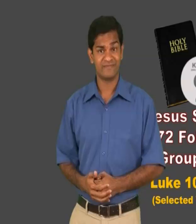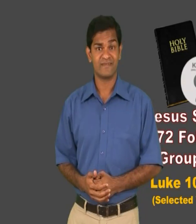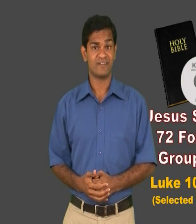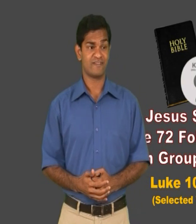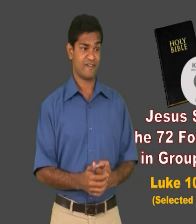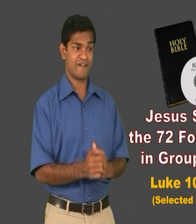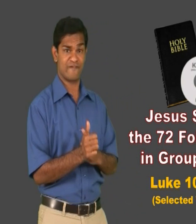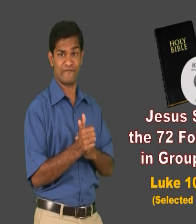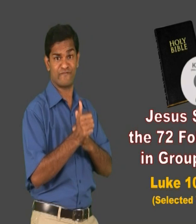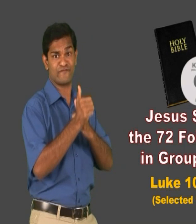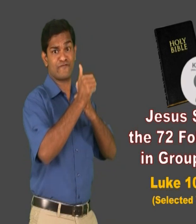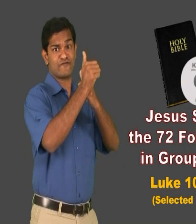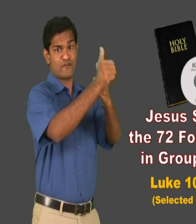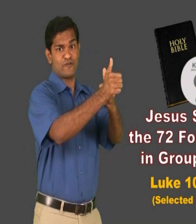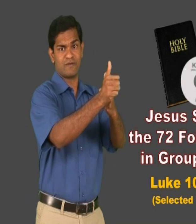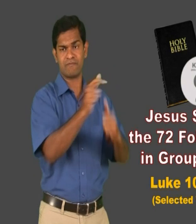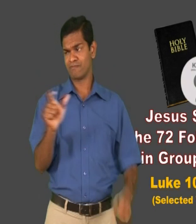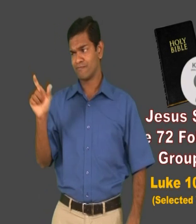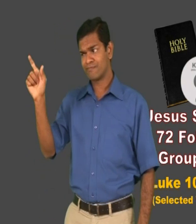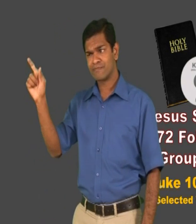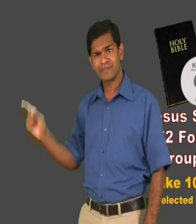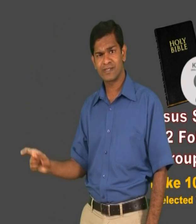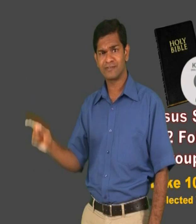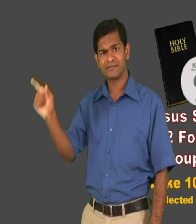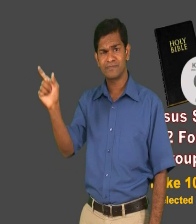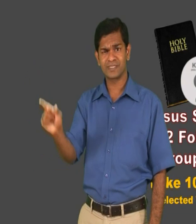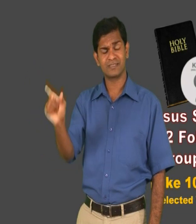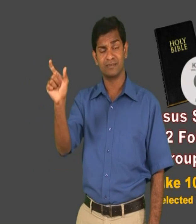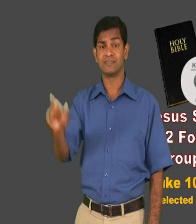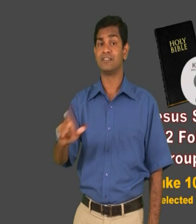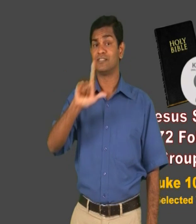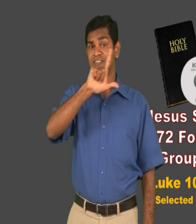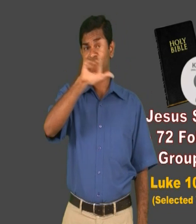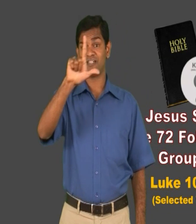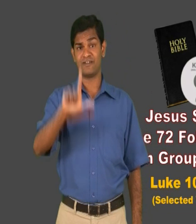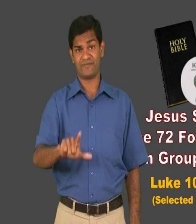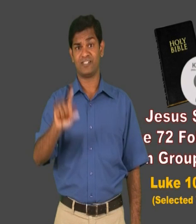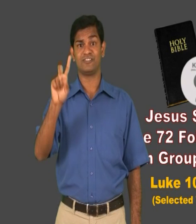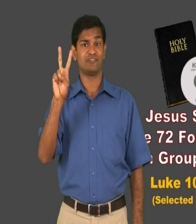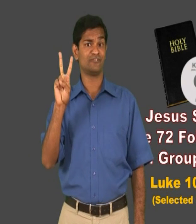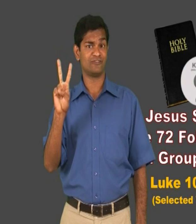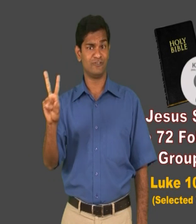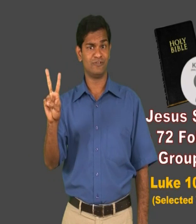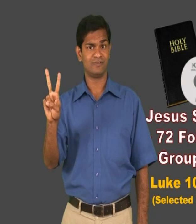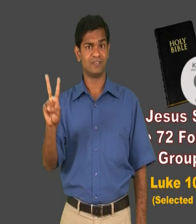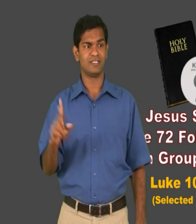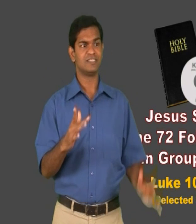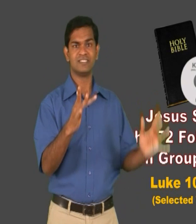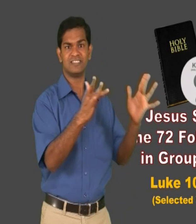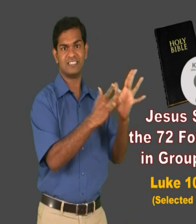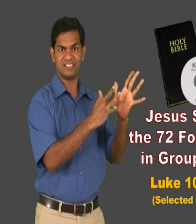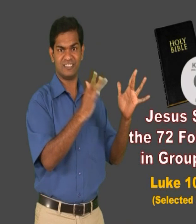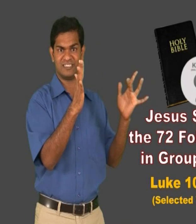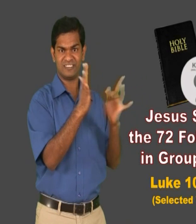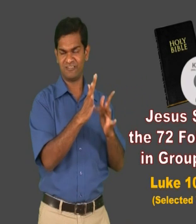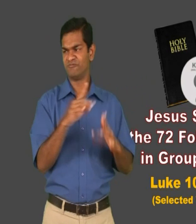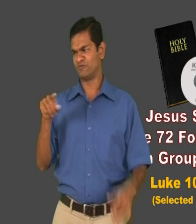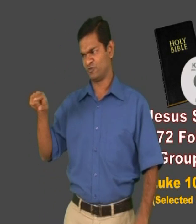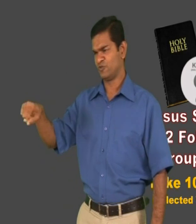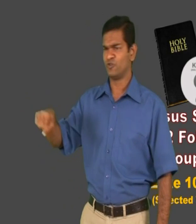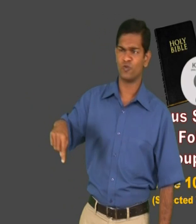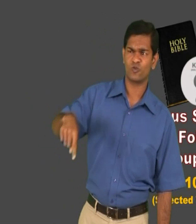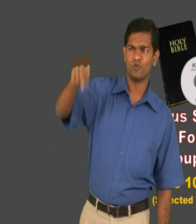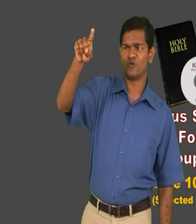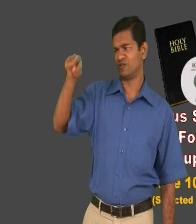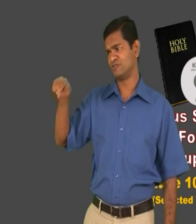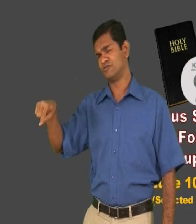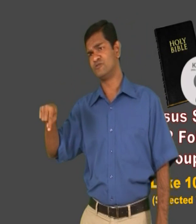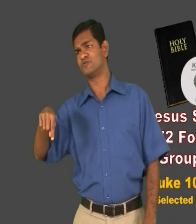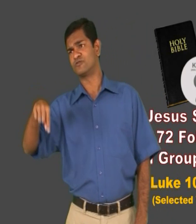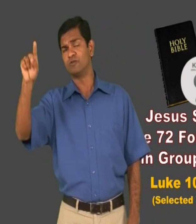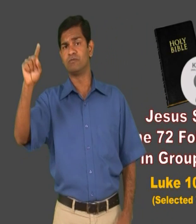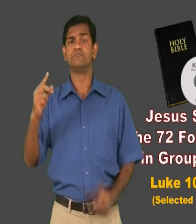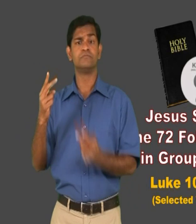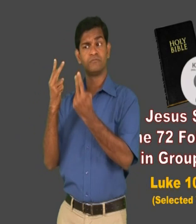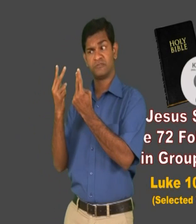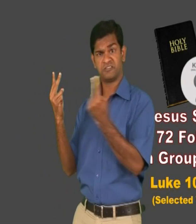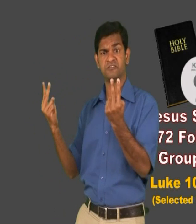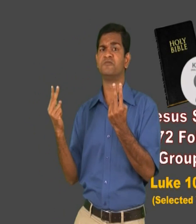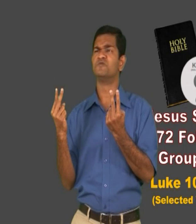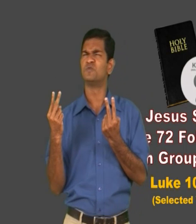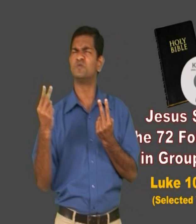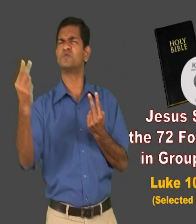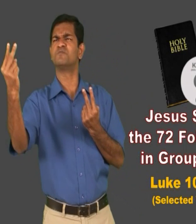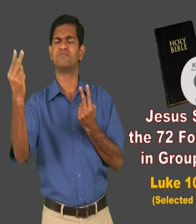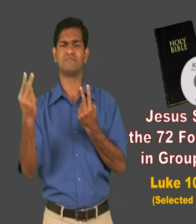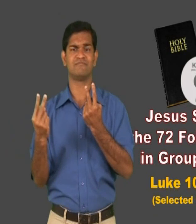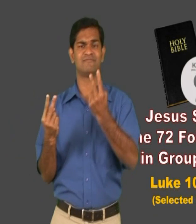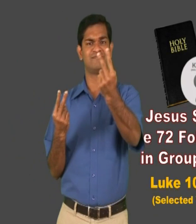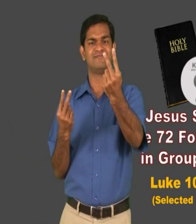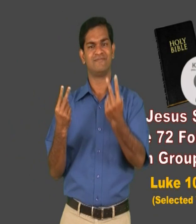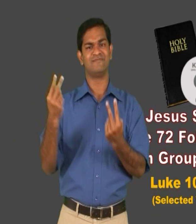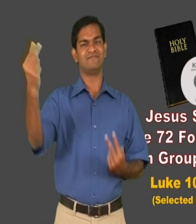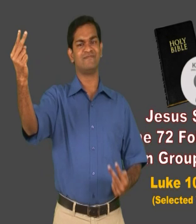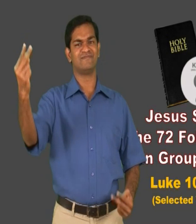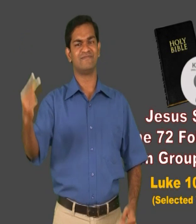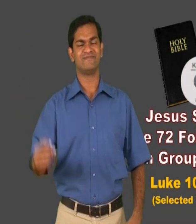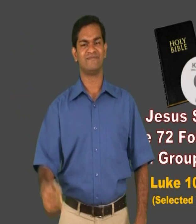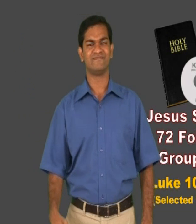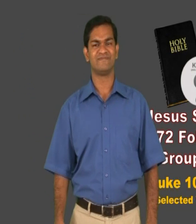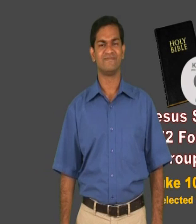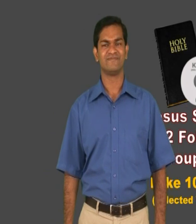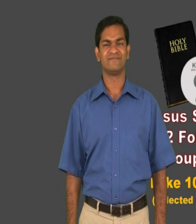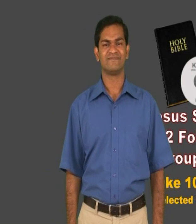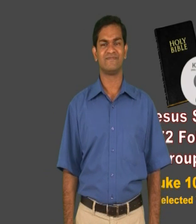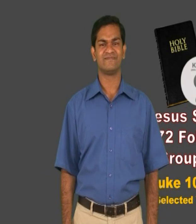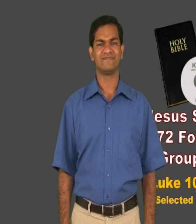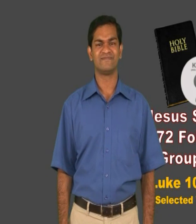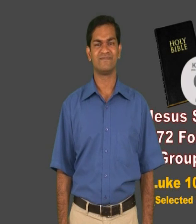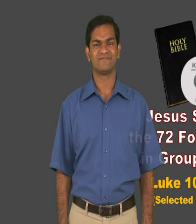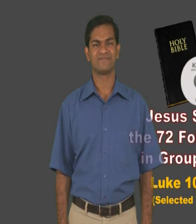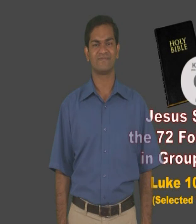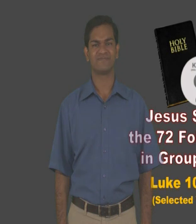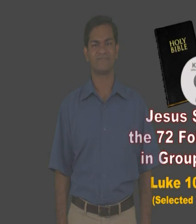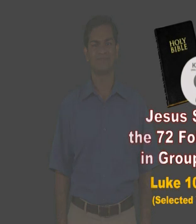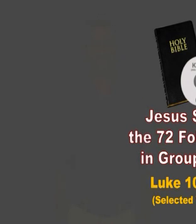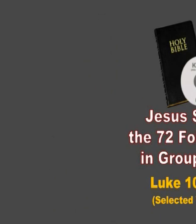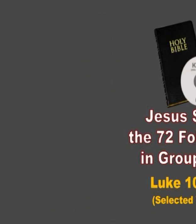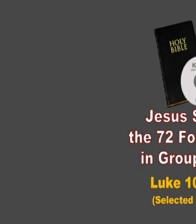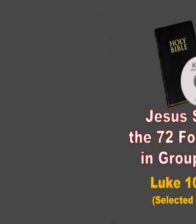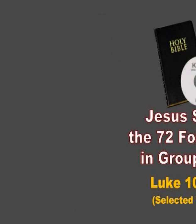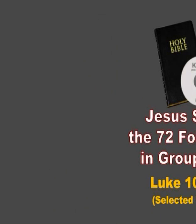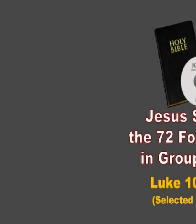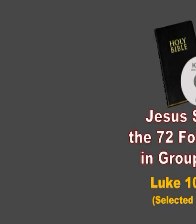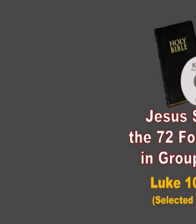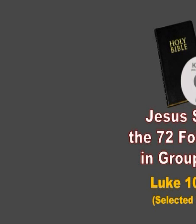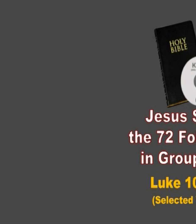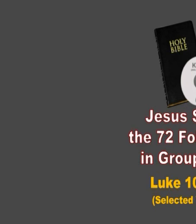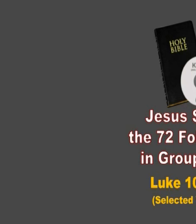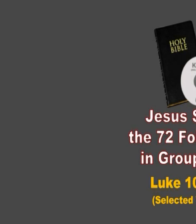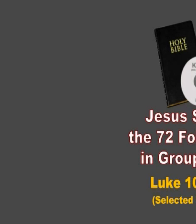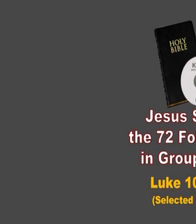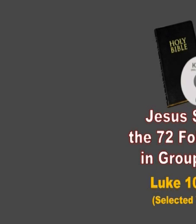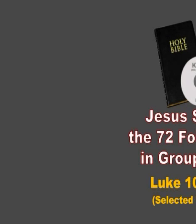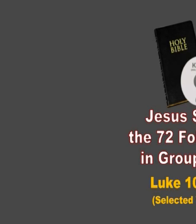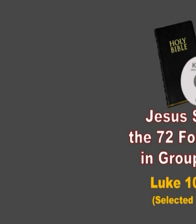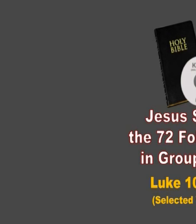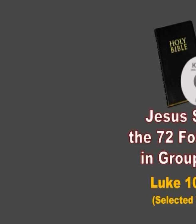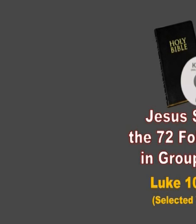Jesus sends the 72 followers in groups of two